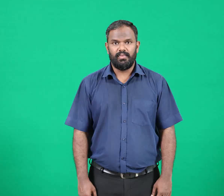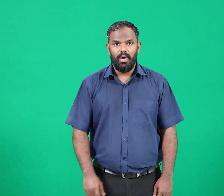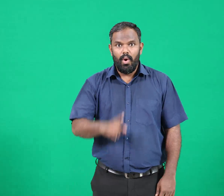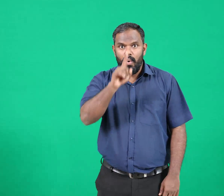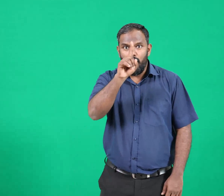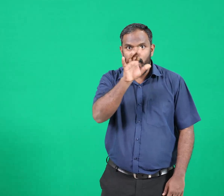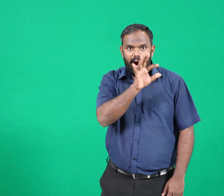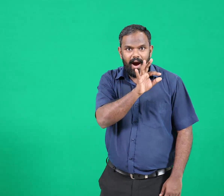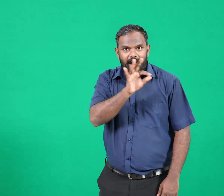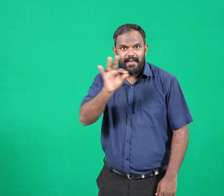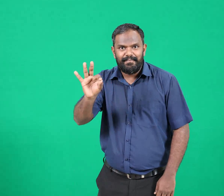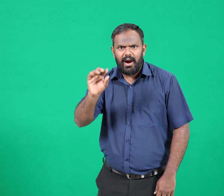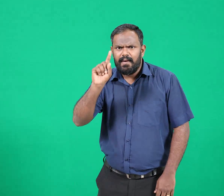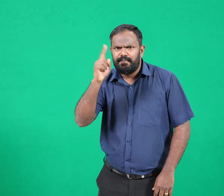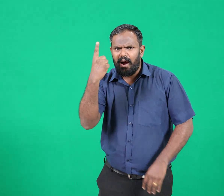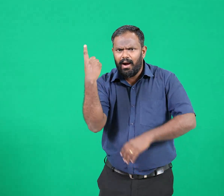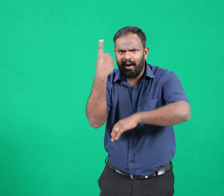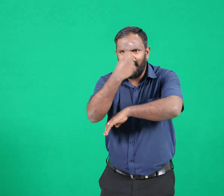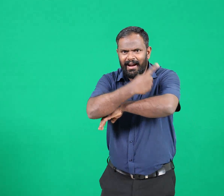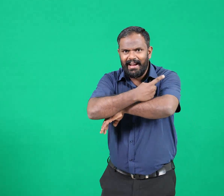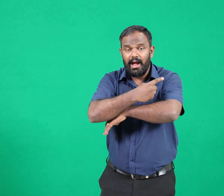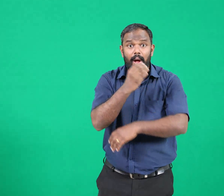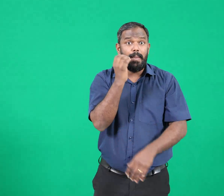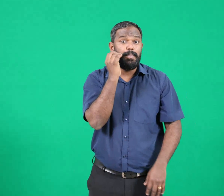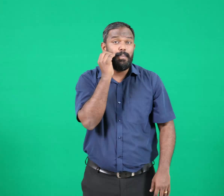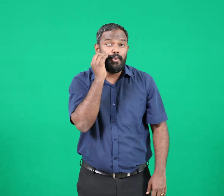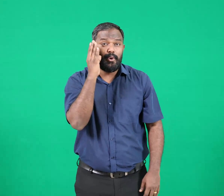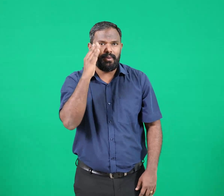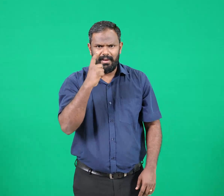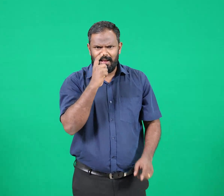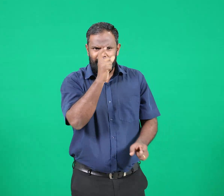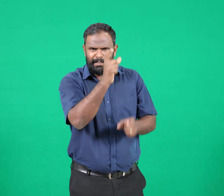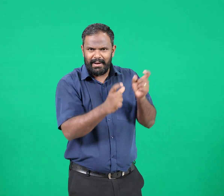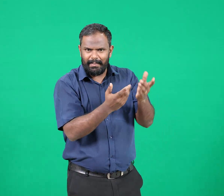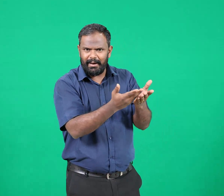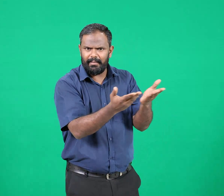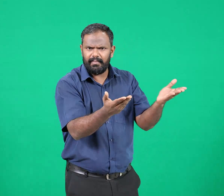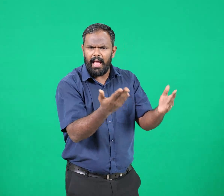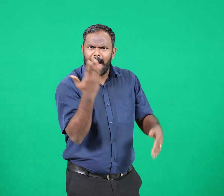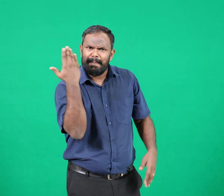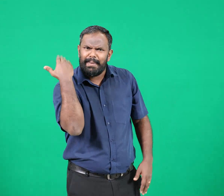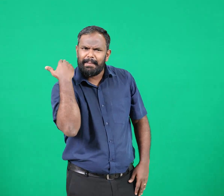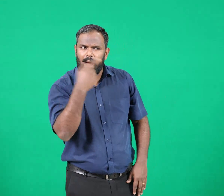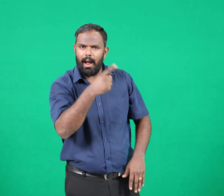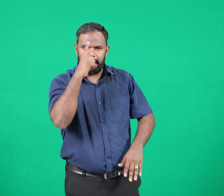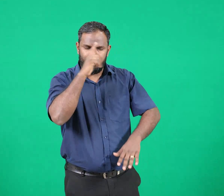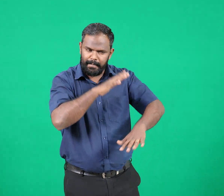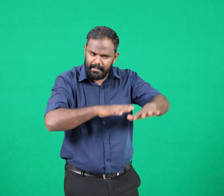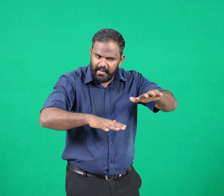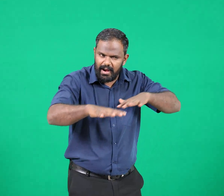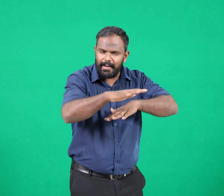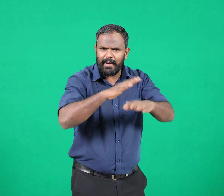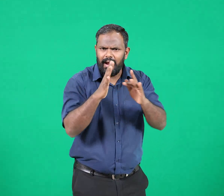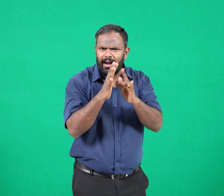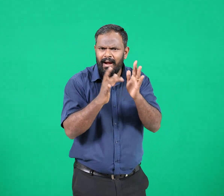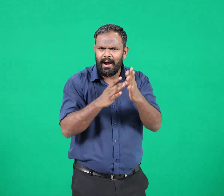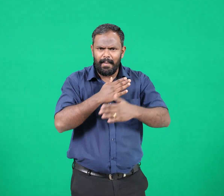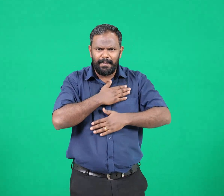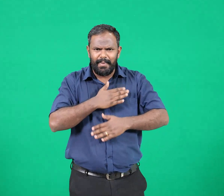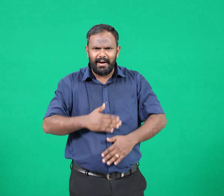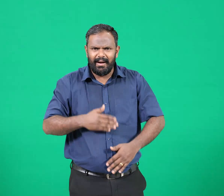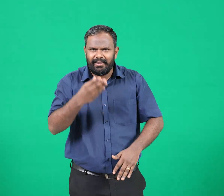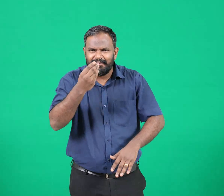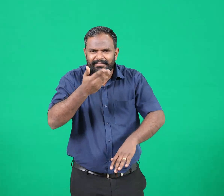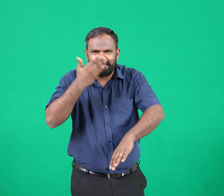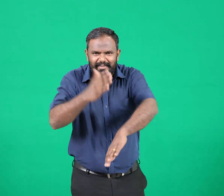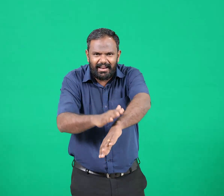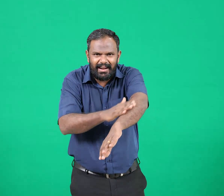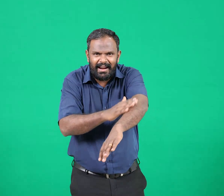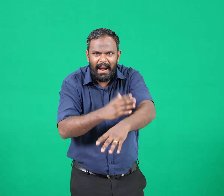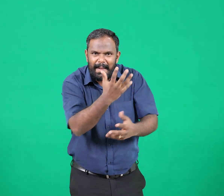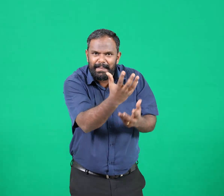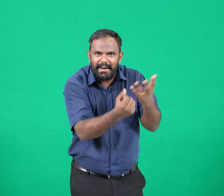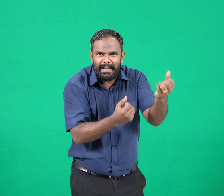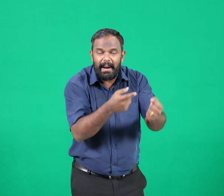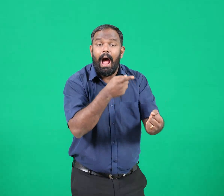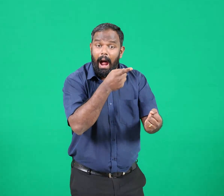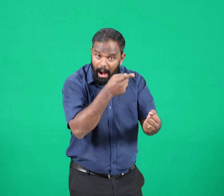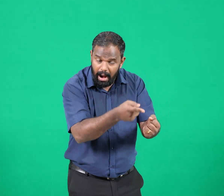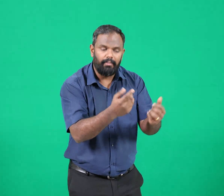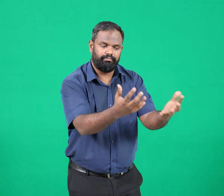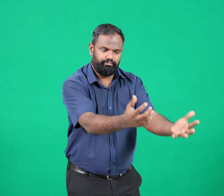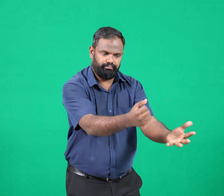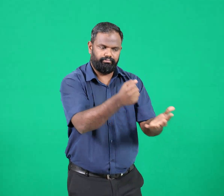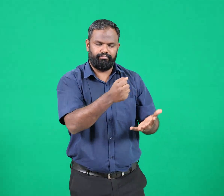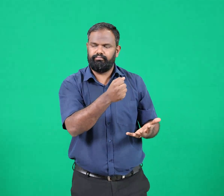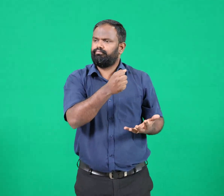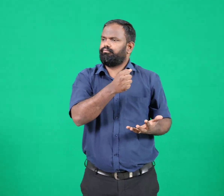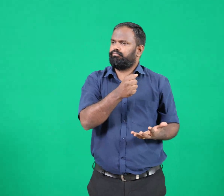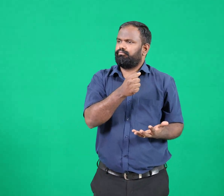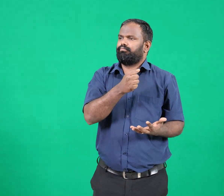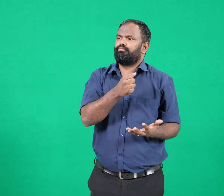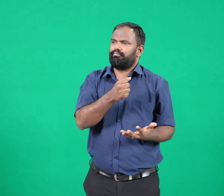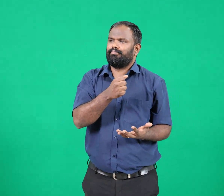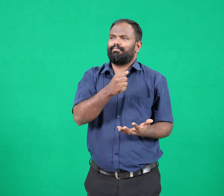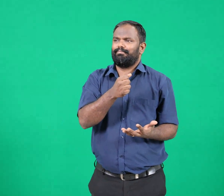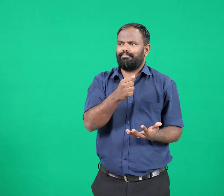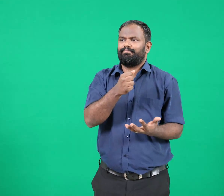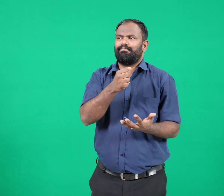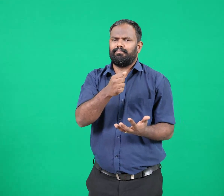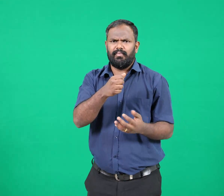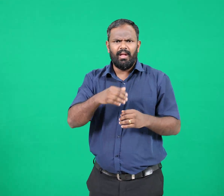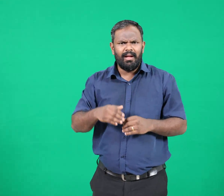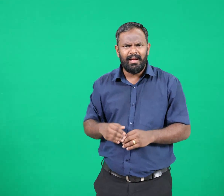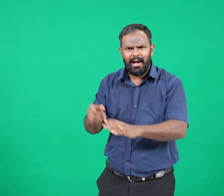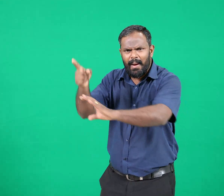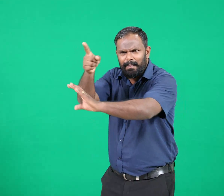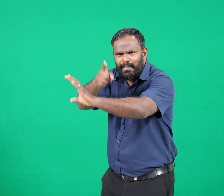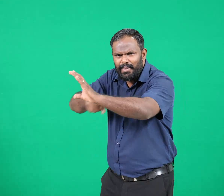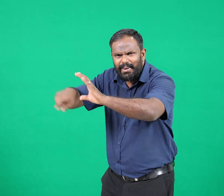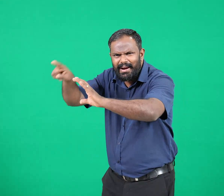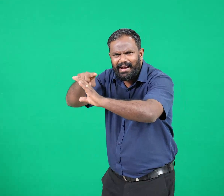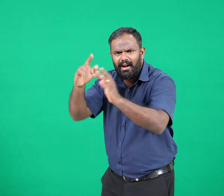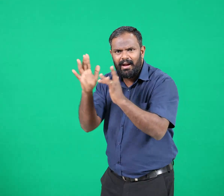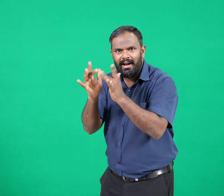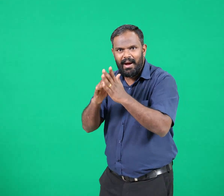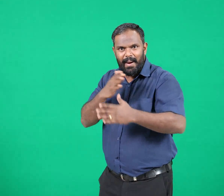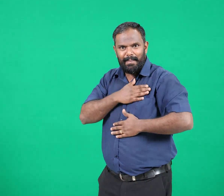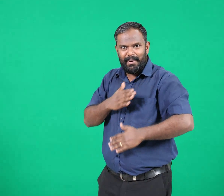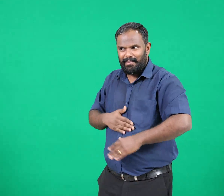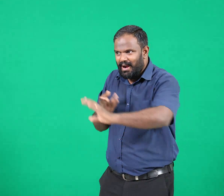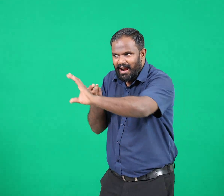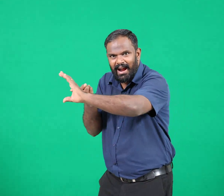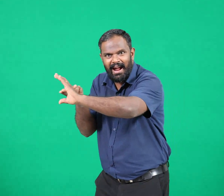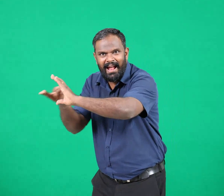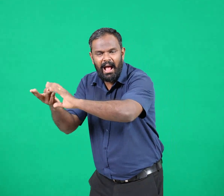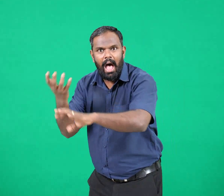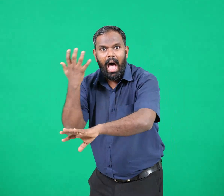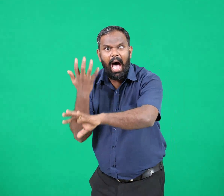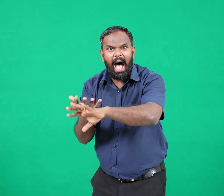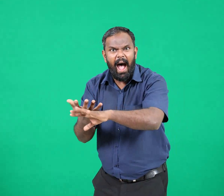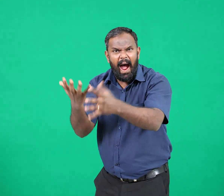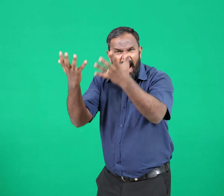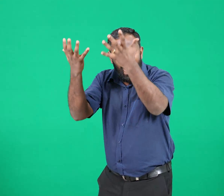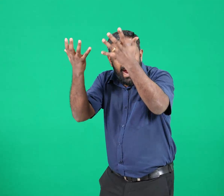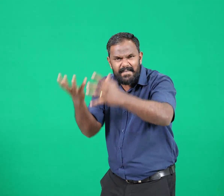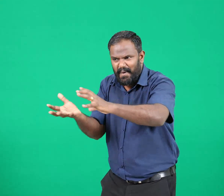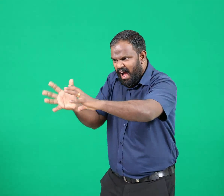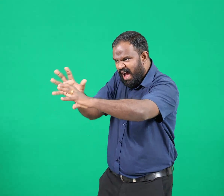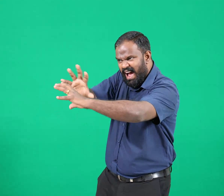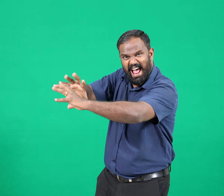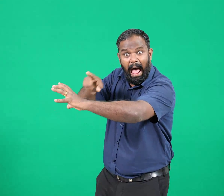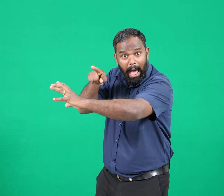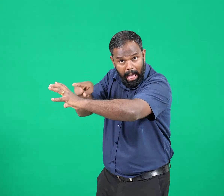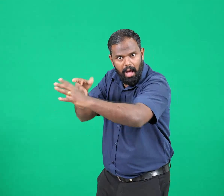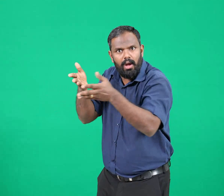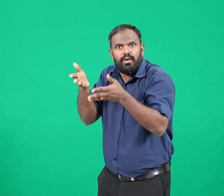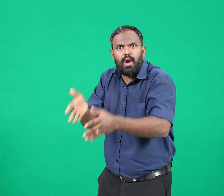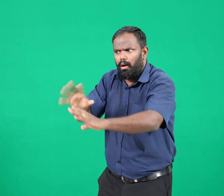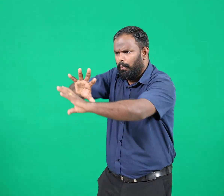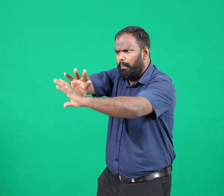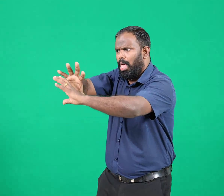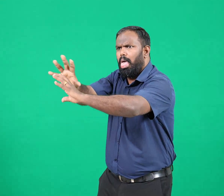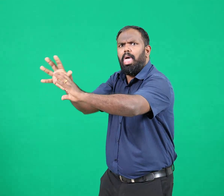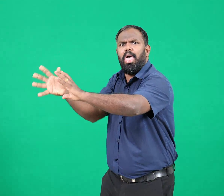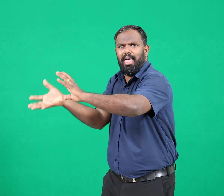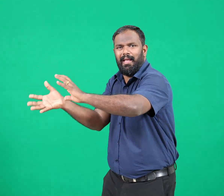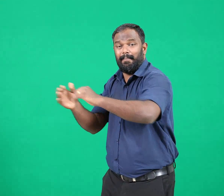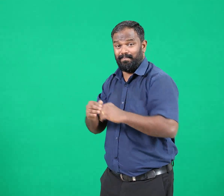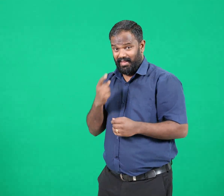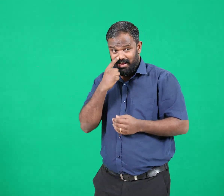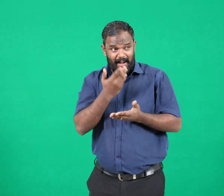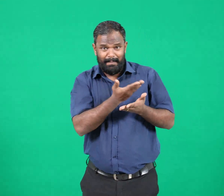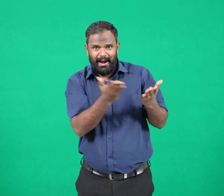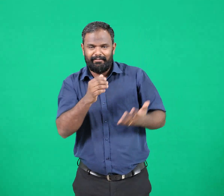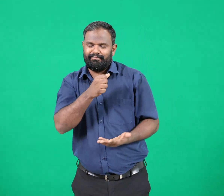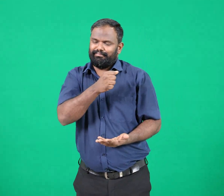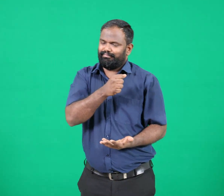On the first day of the week, very early in the morning, the women came to the tomb, bringing the spices they had prepared.